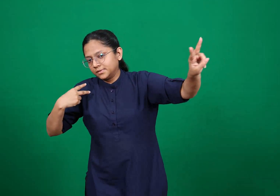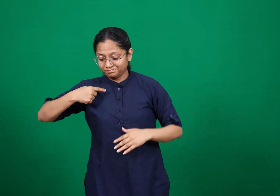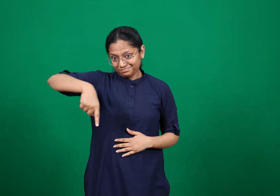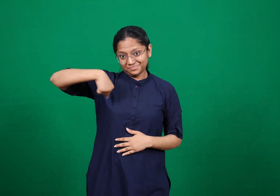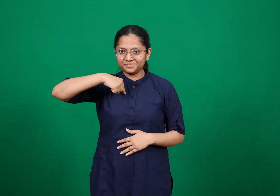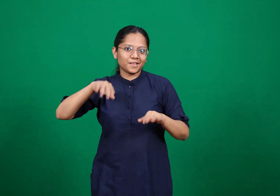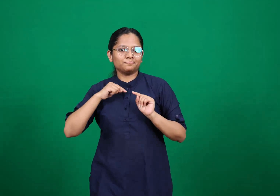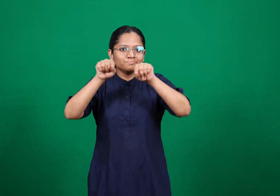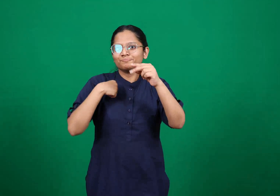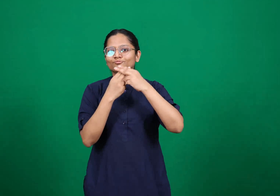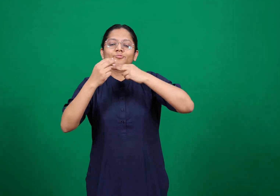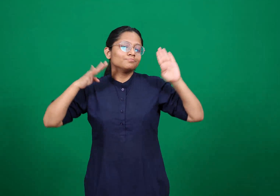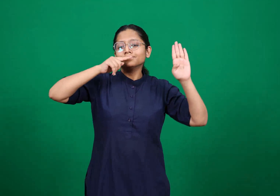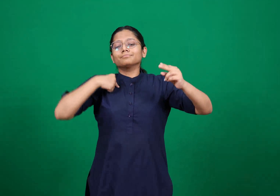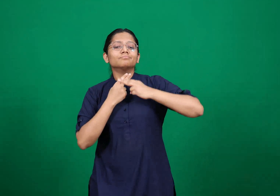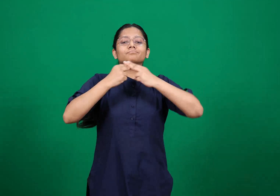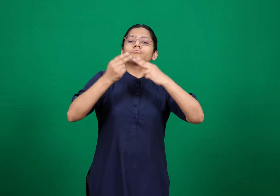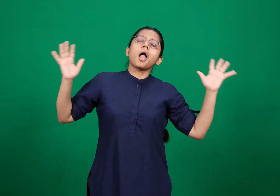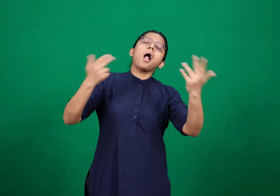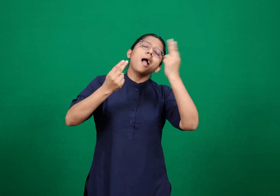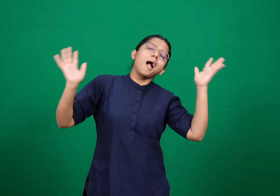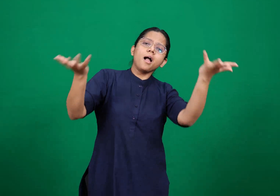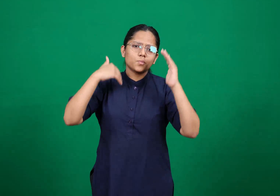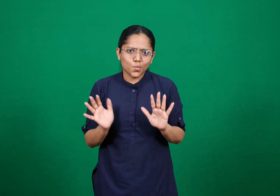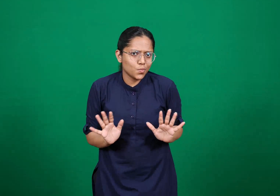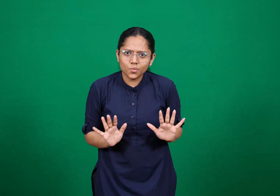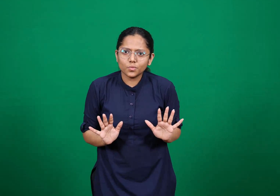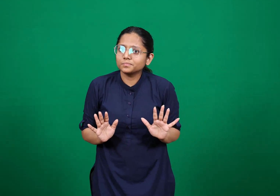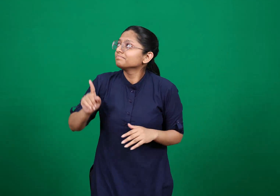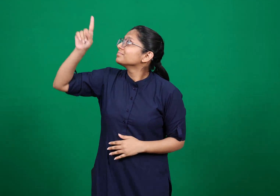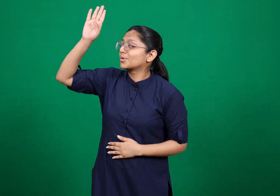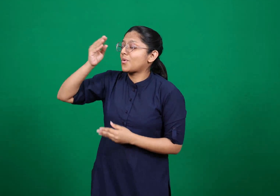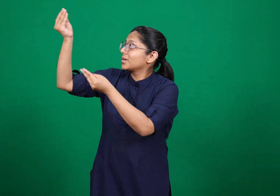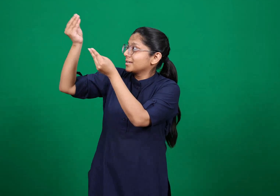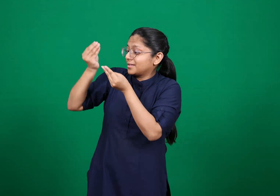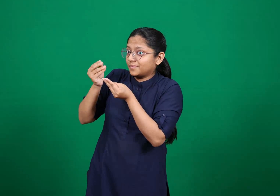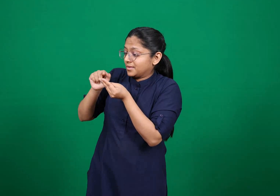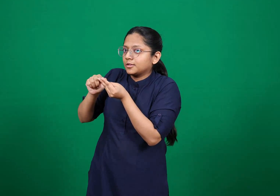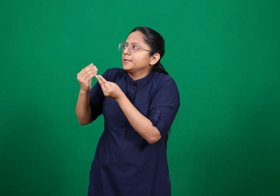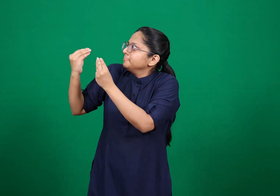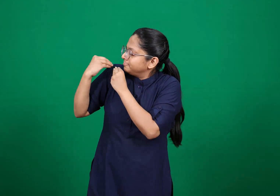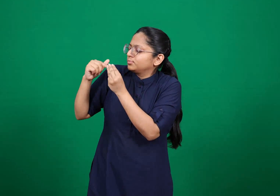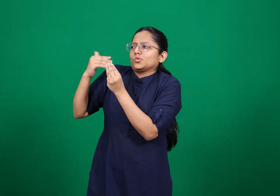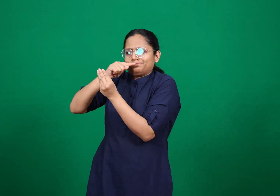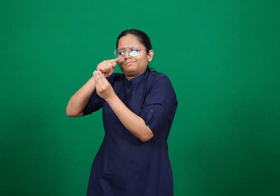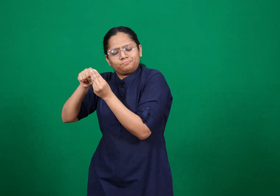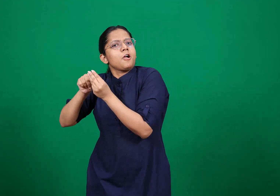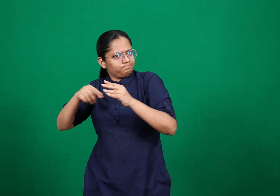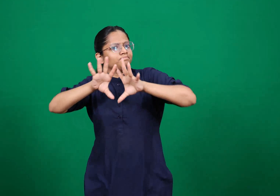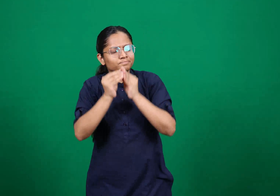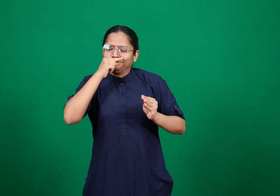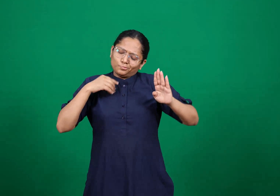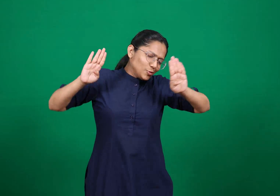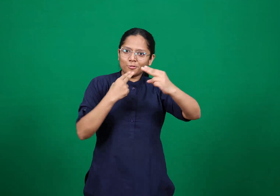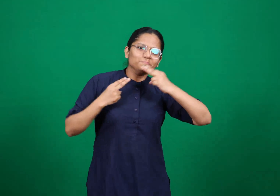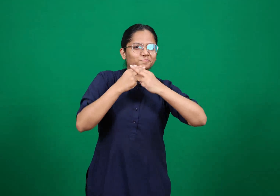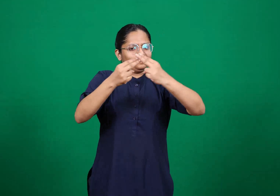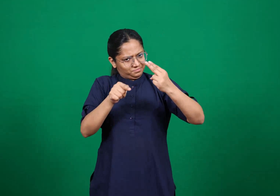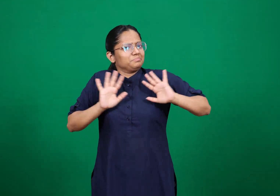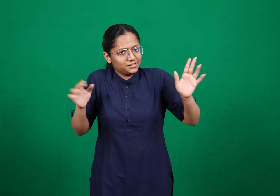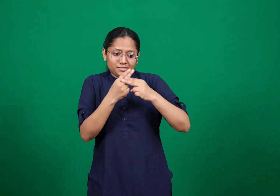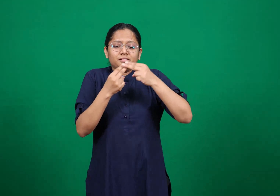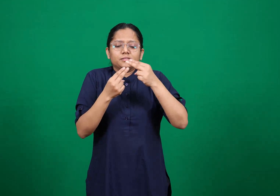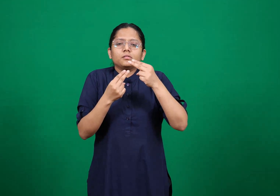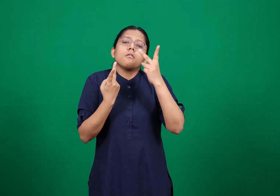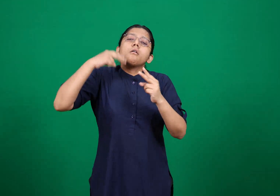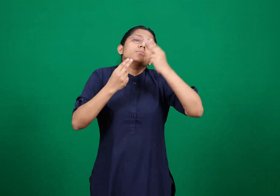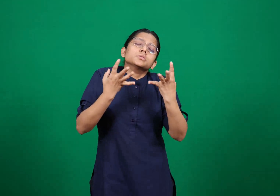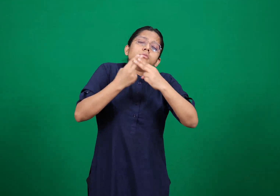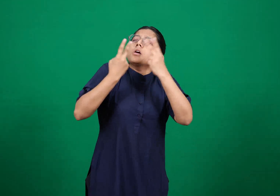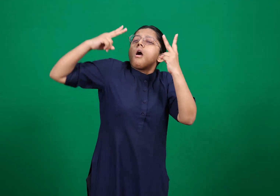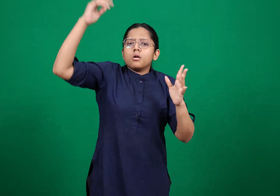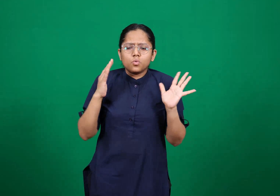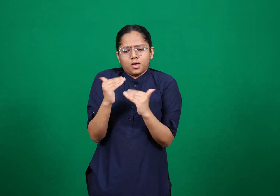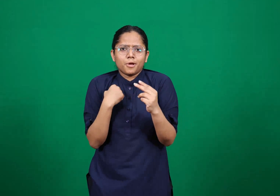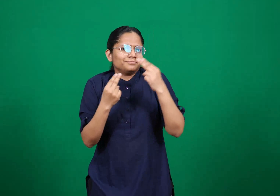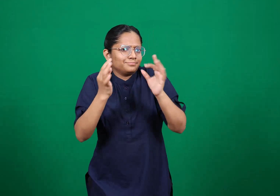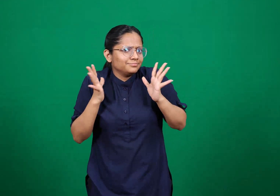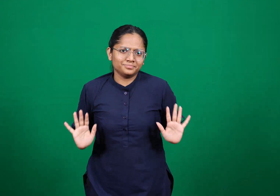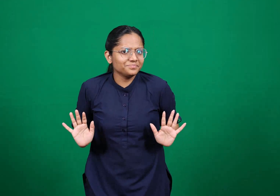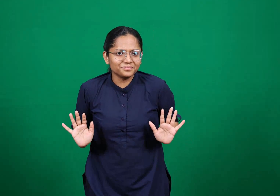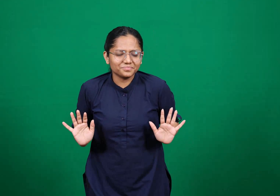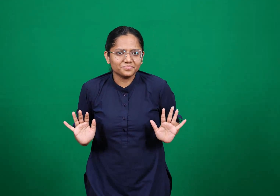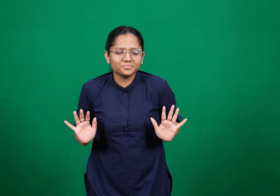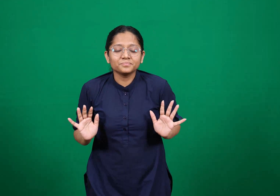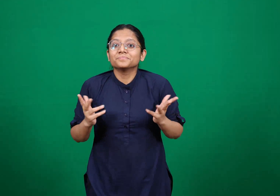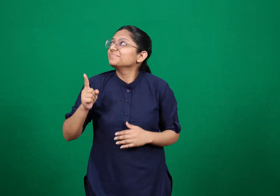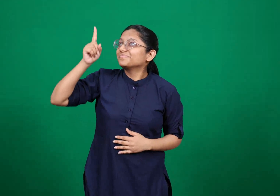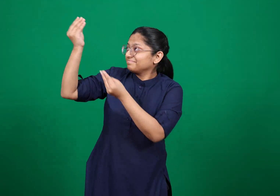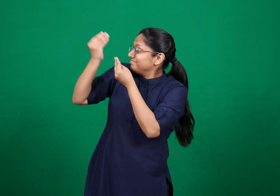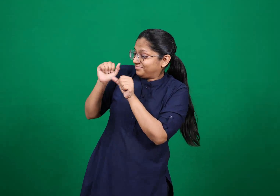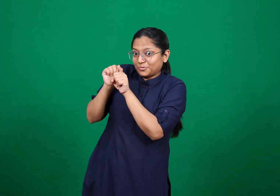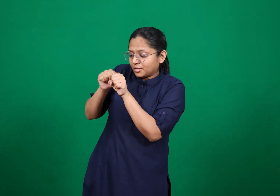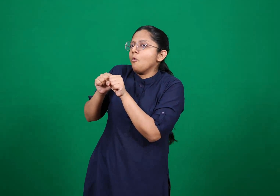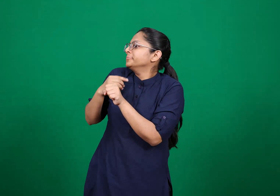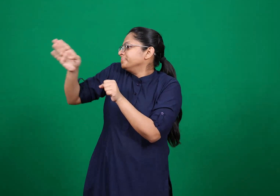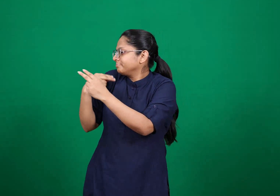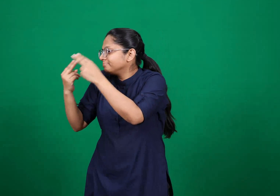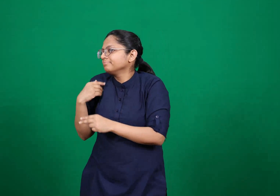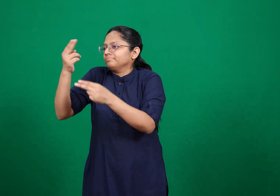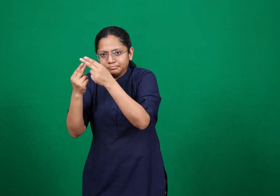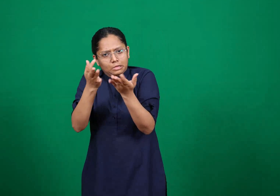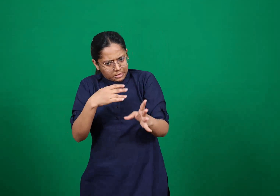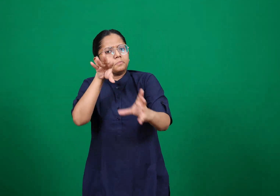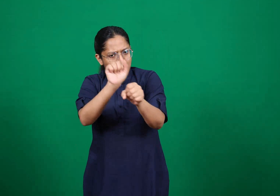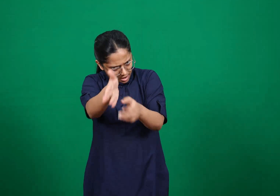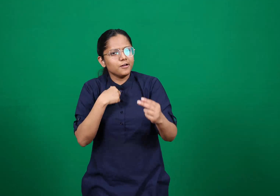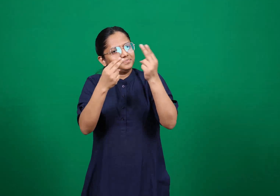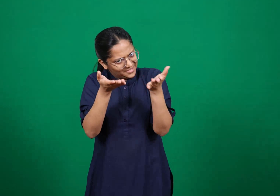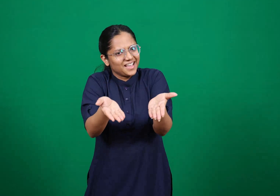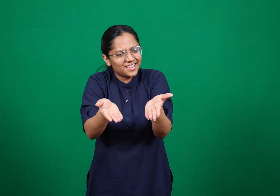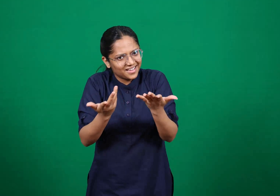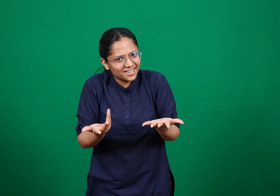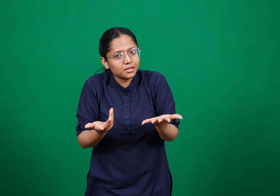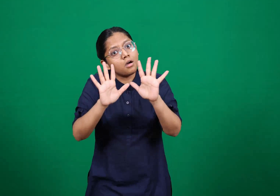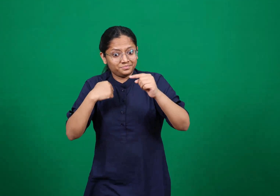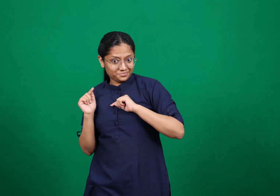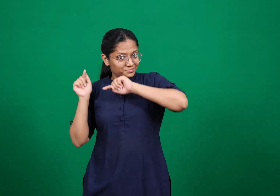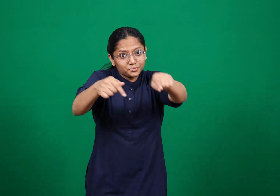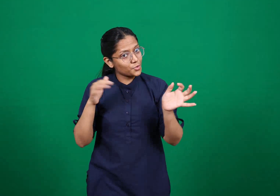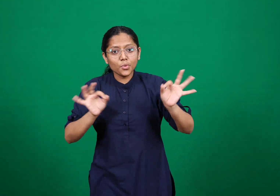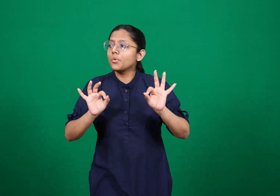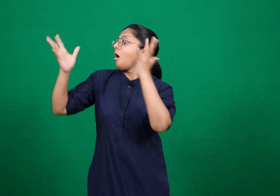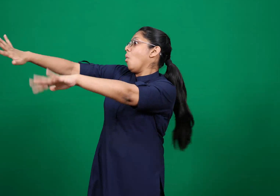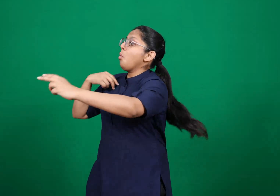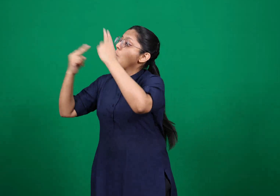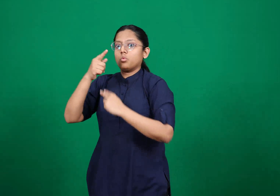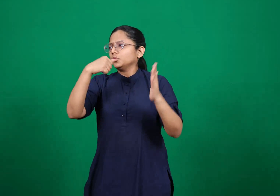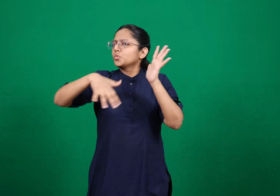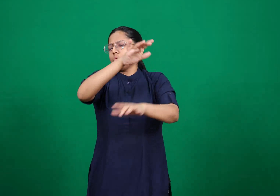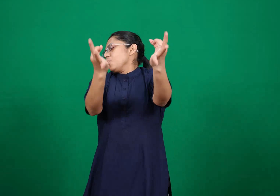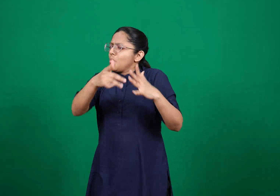We, however, will not boast beyond our limits, but only within the field of influence that God has assigned to us- a field that reaches even to you.